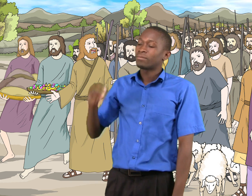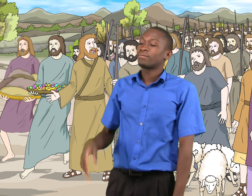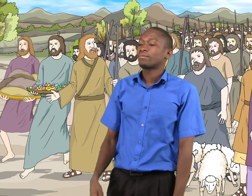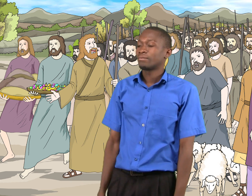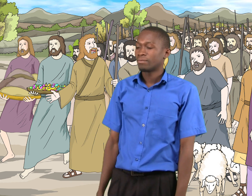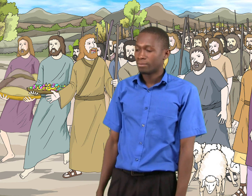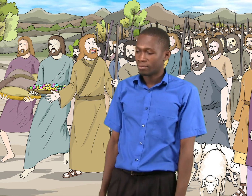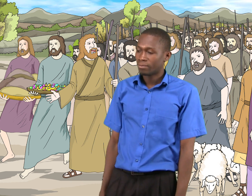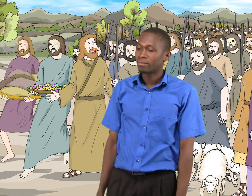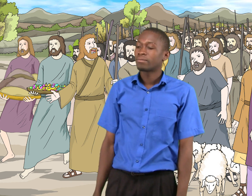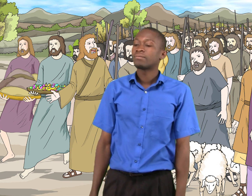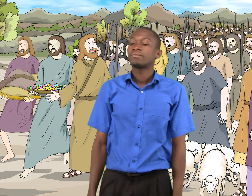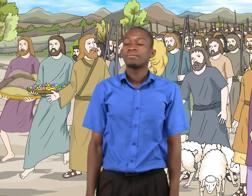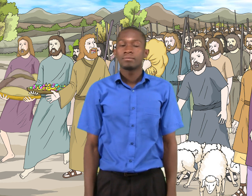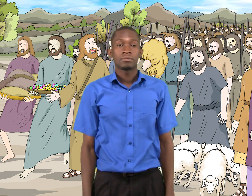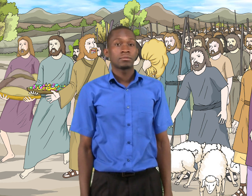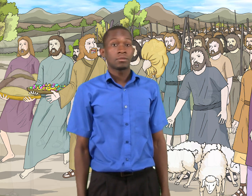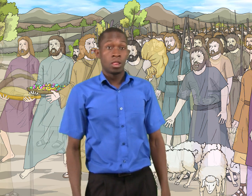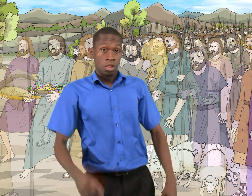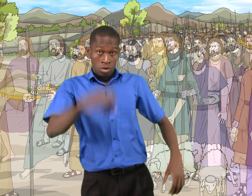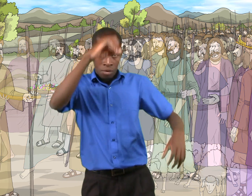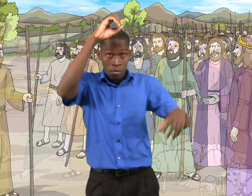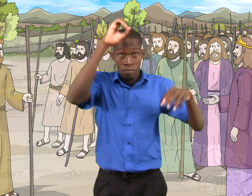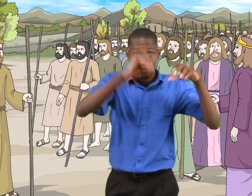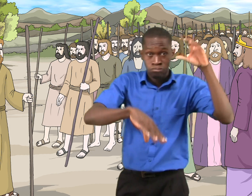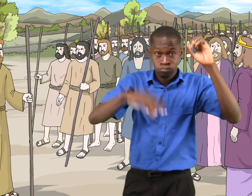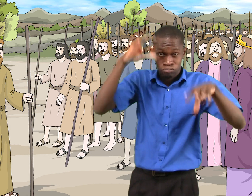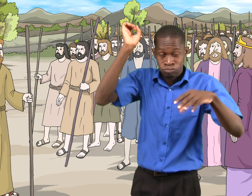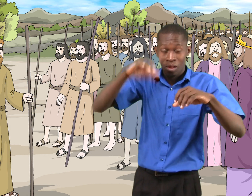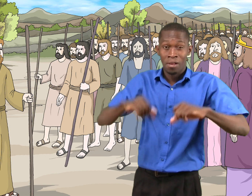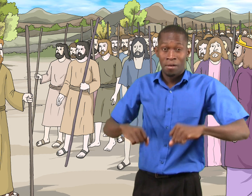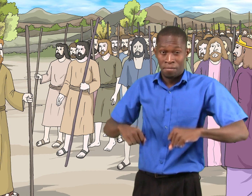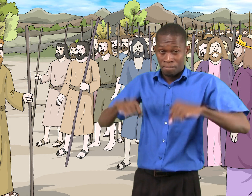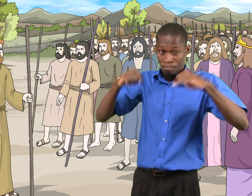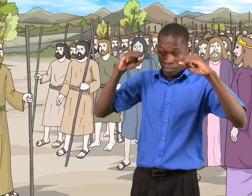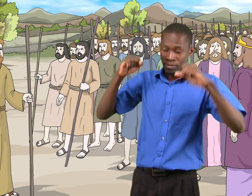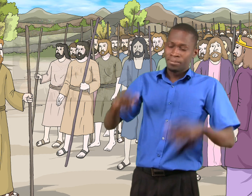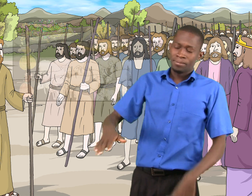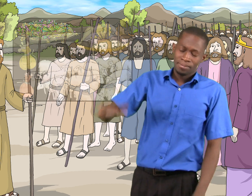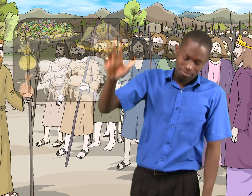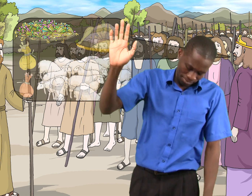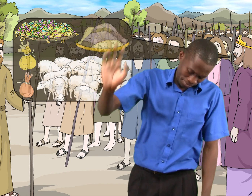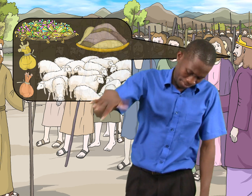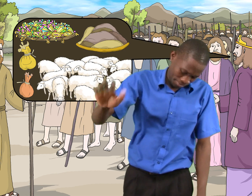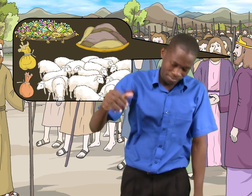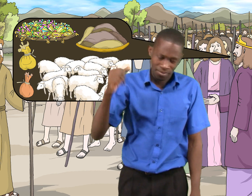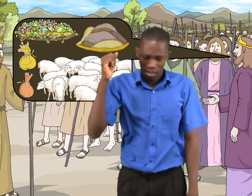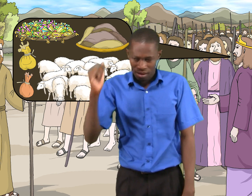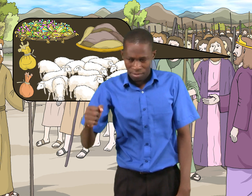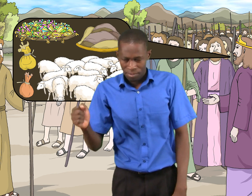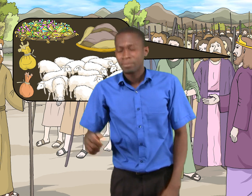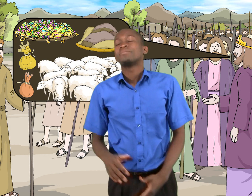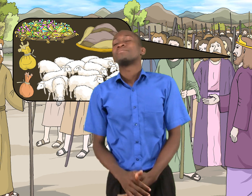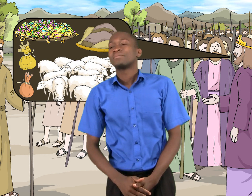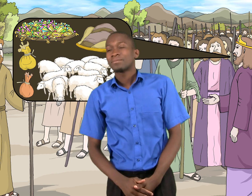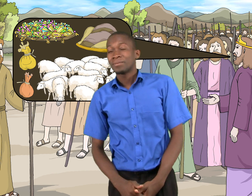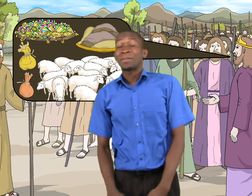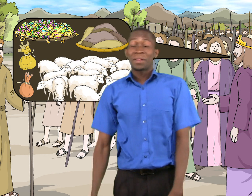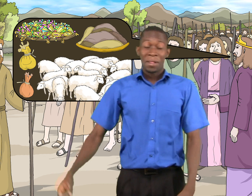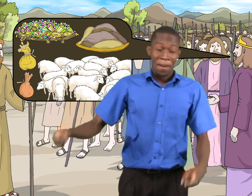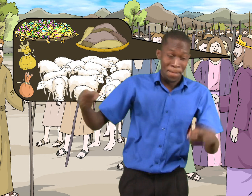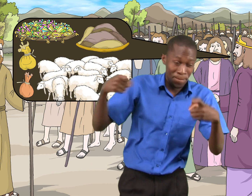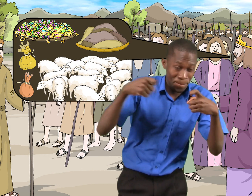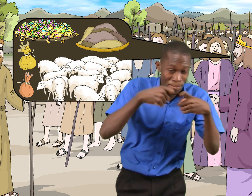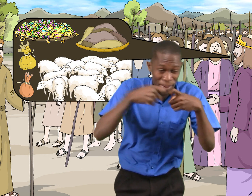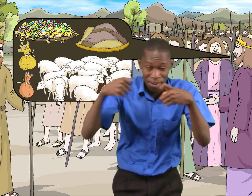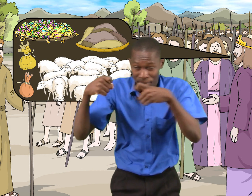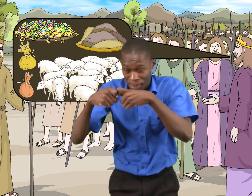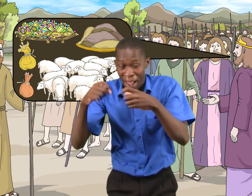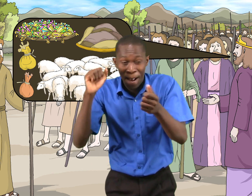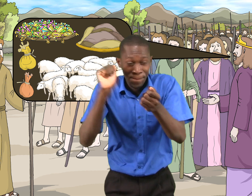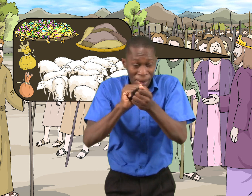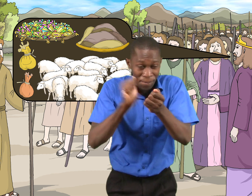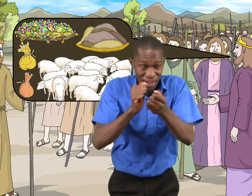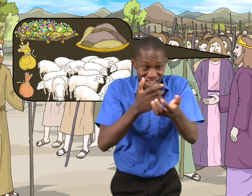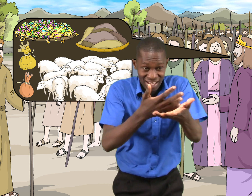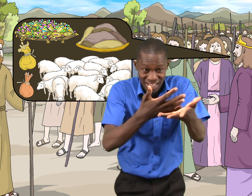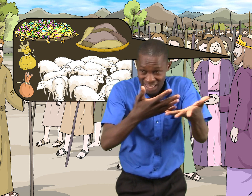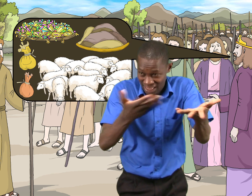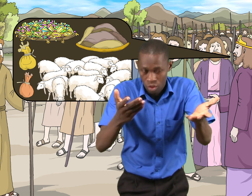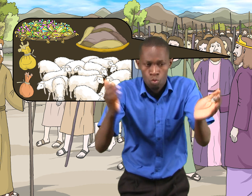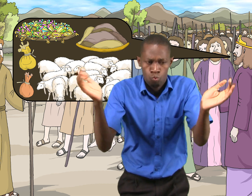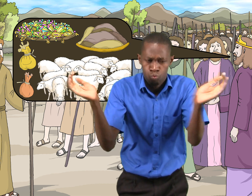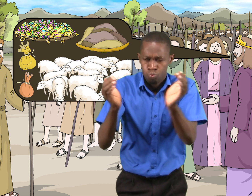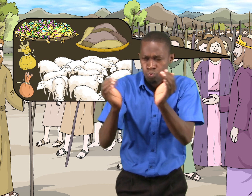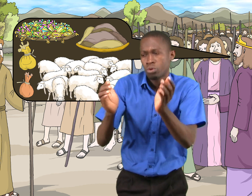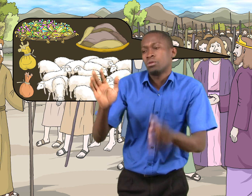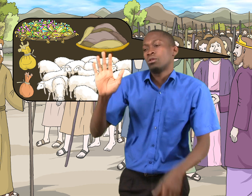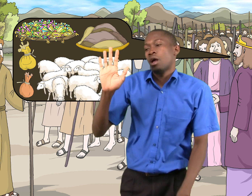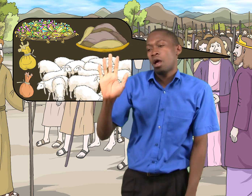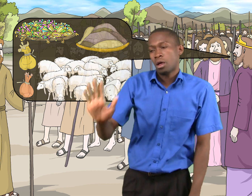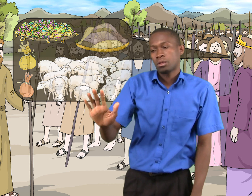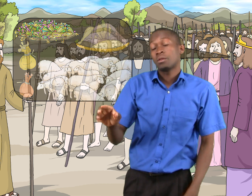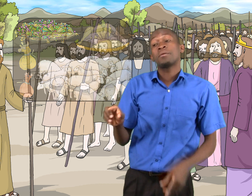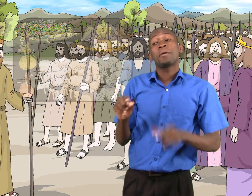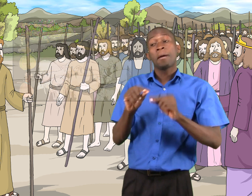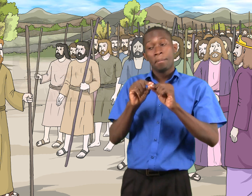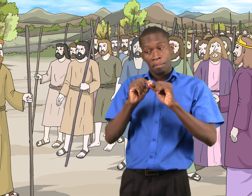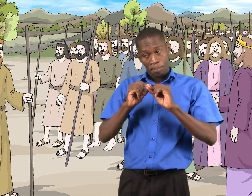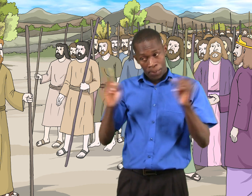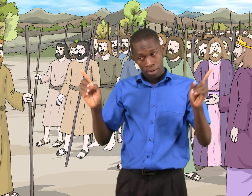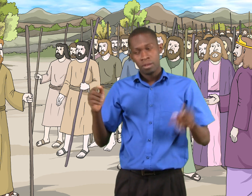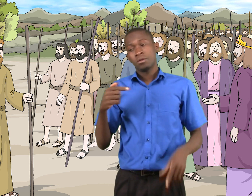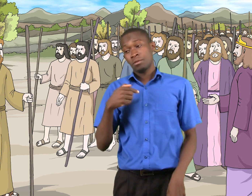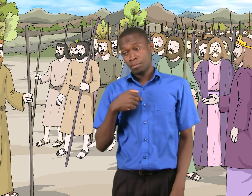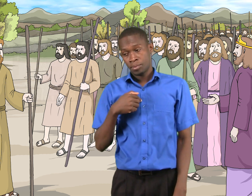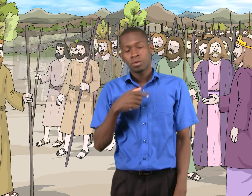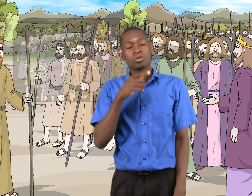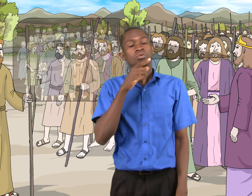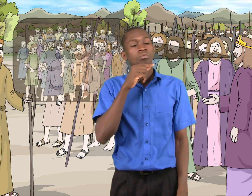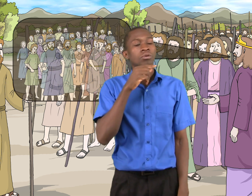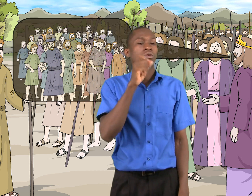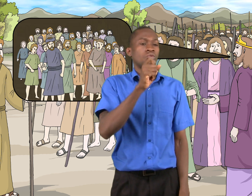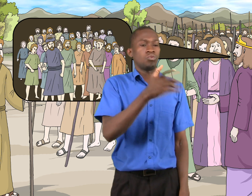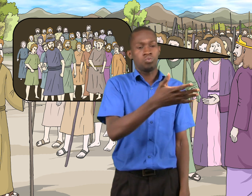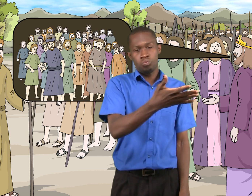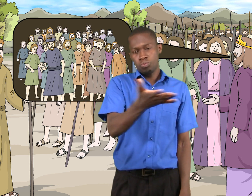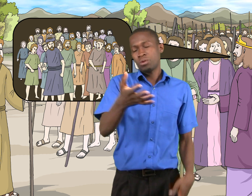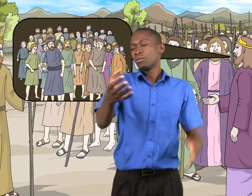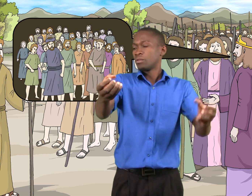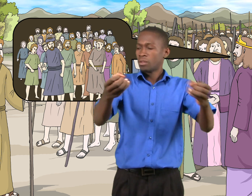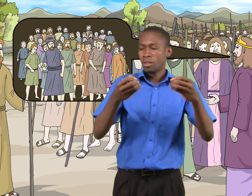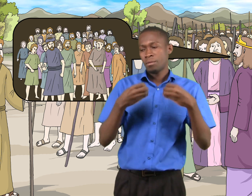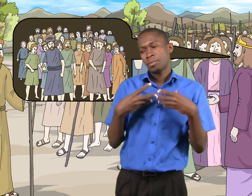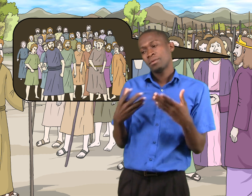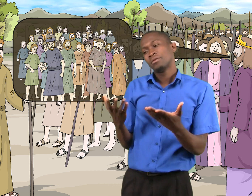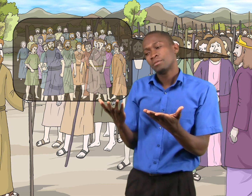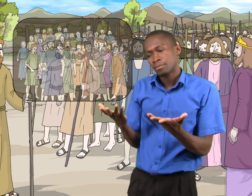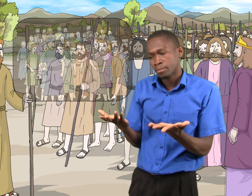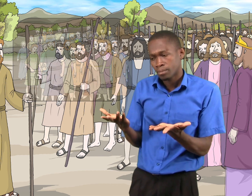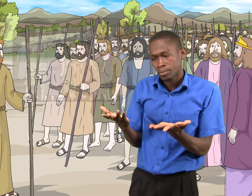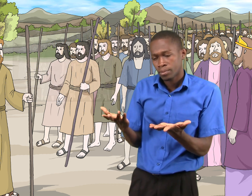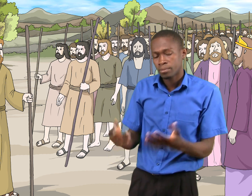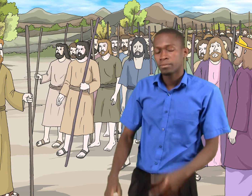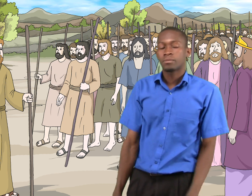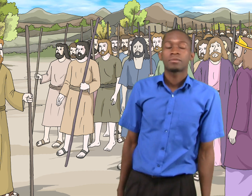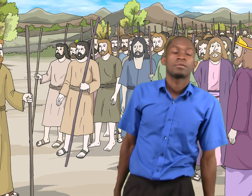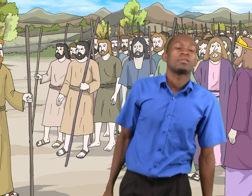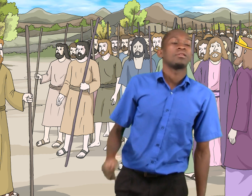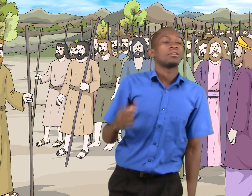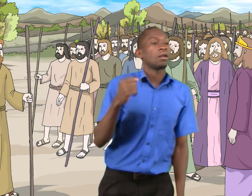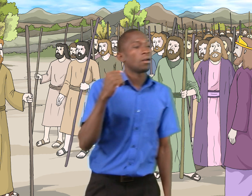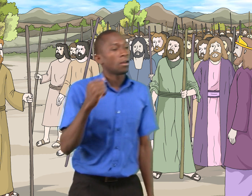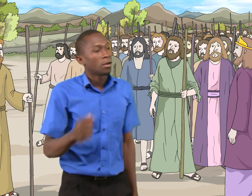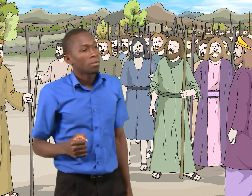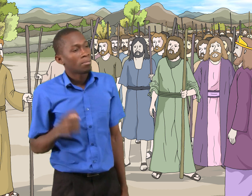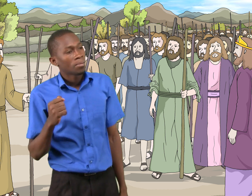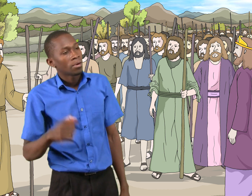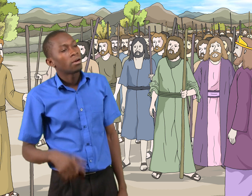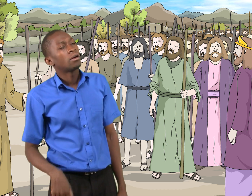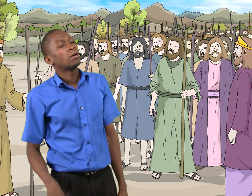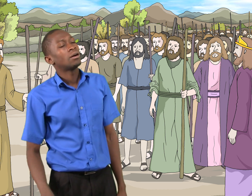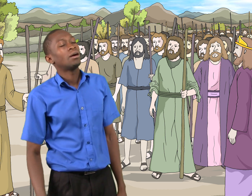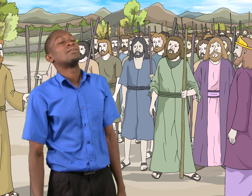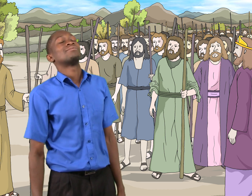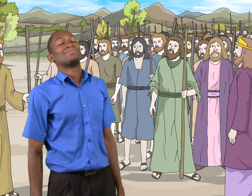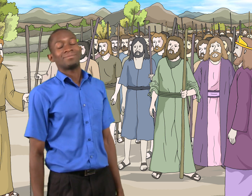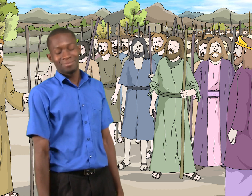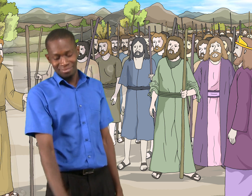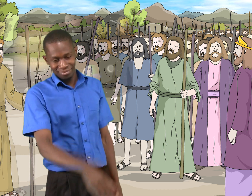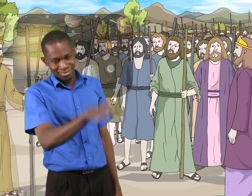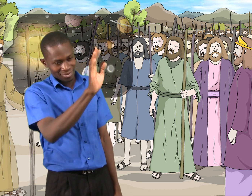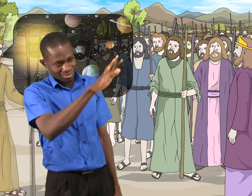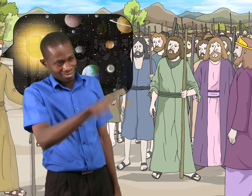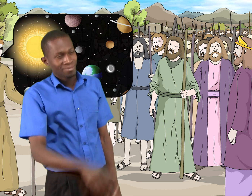The king of Sodom said to Abram, “Give me the people, but take the goods for yourself.”